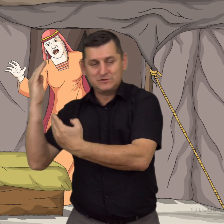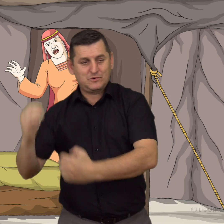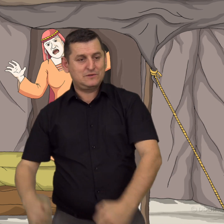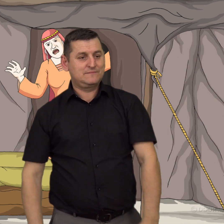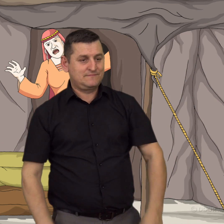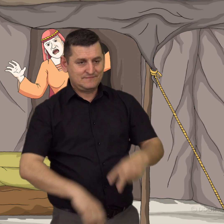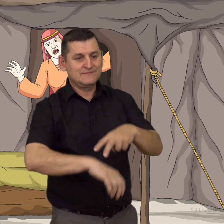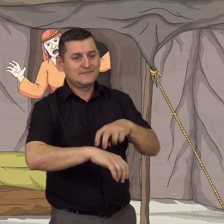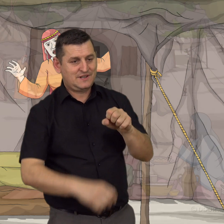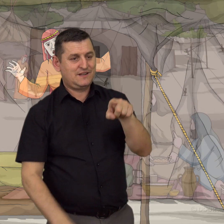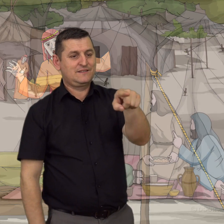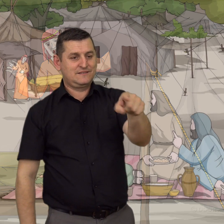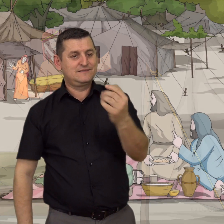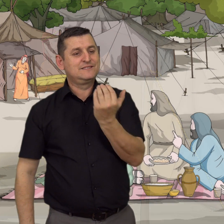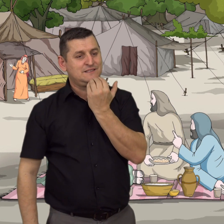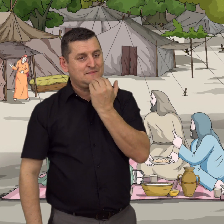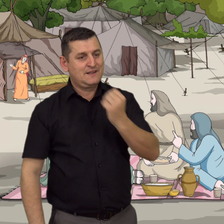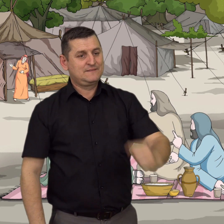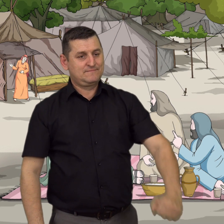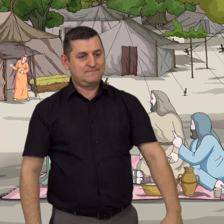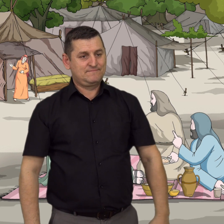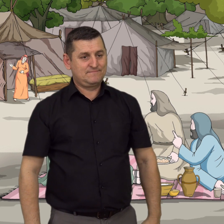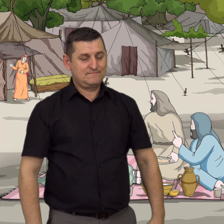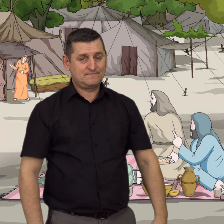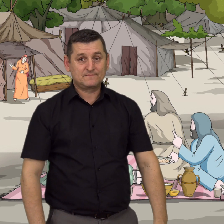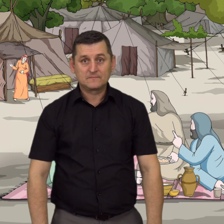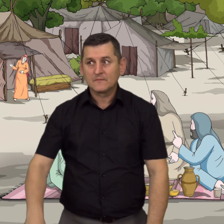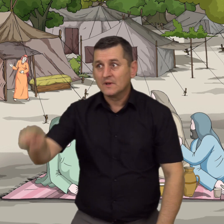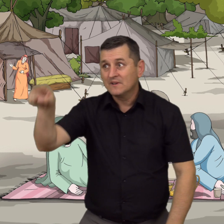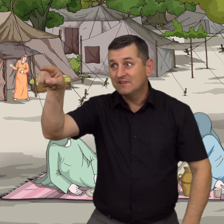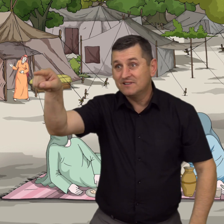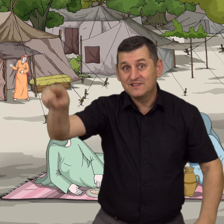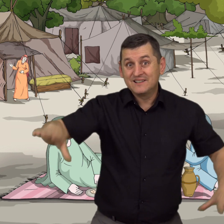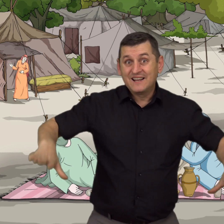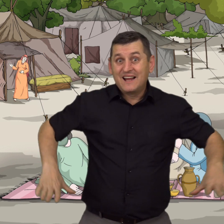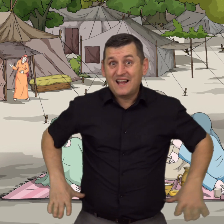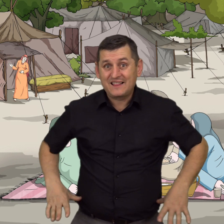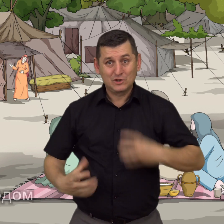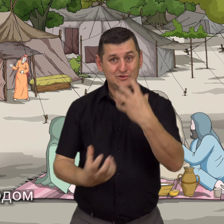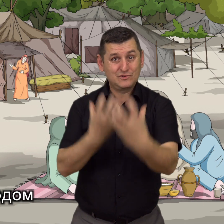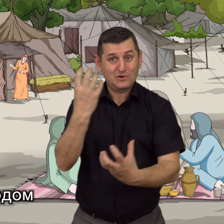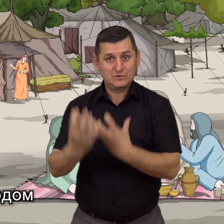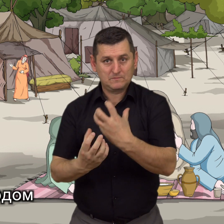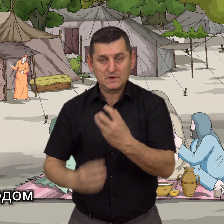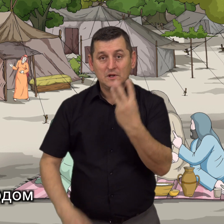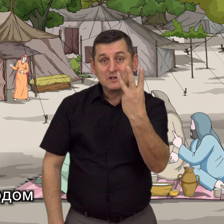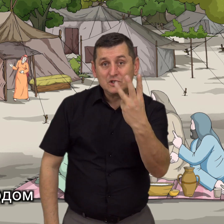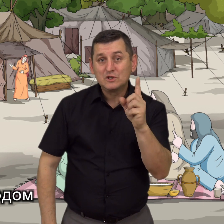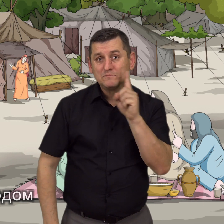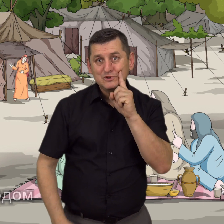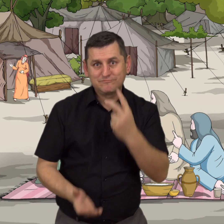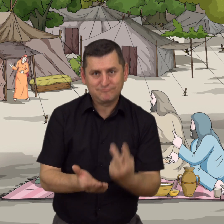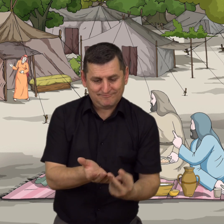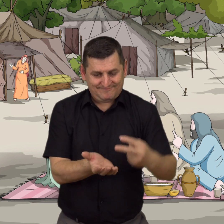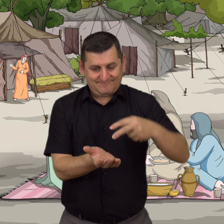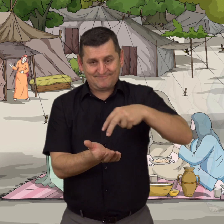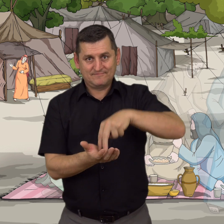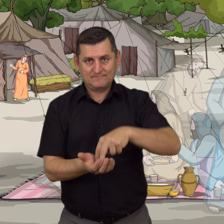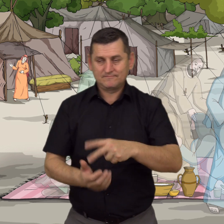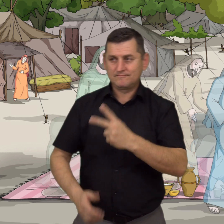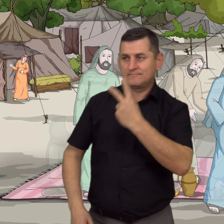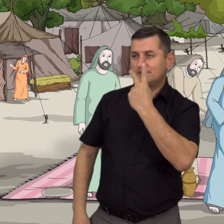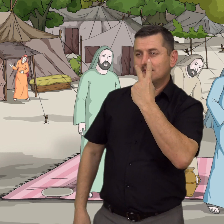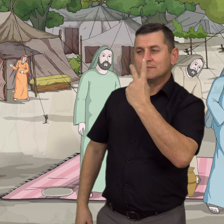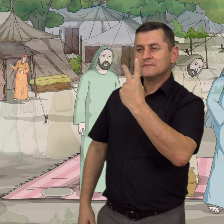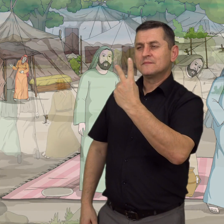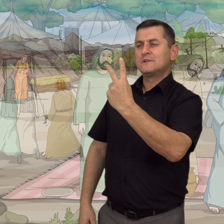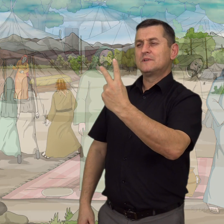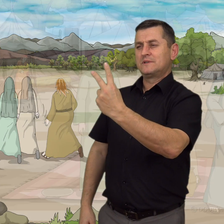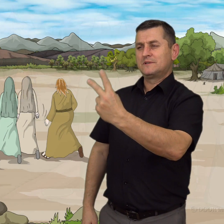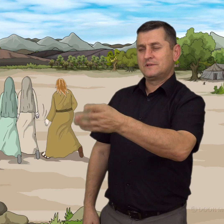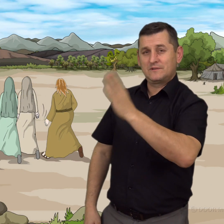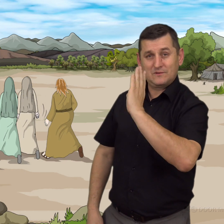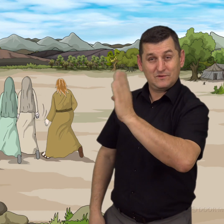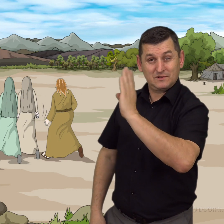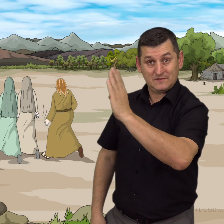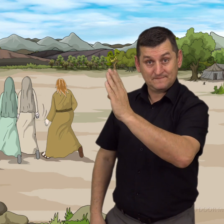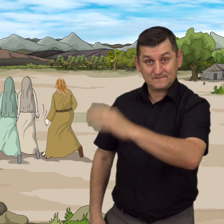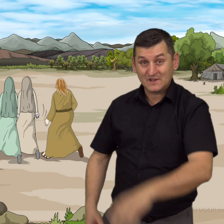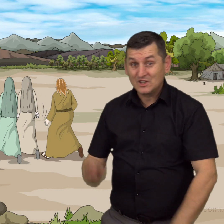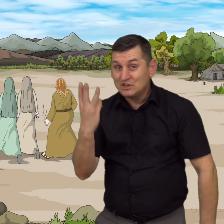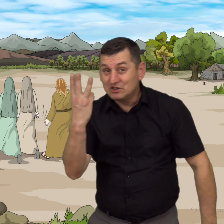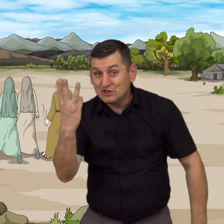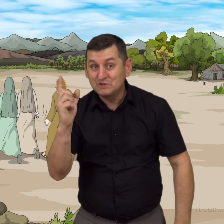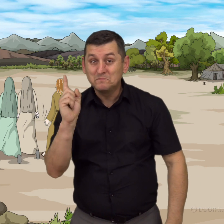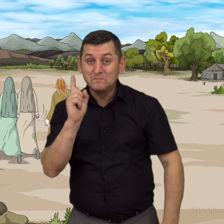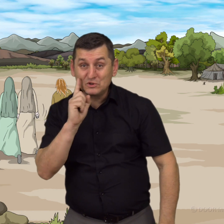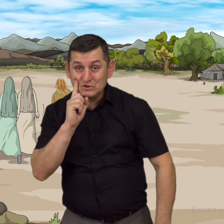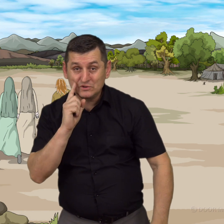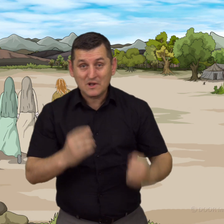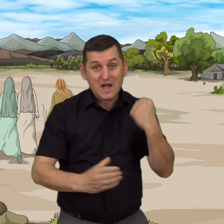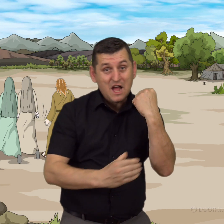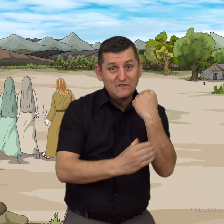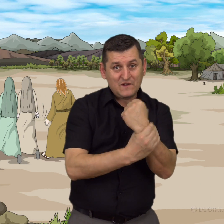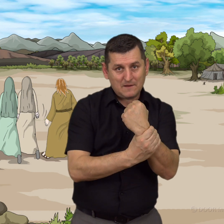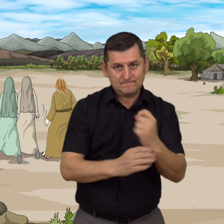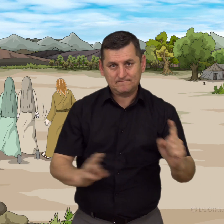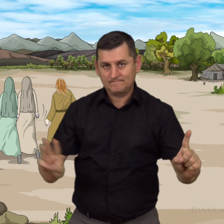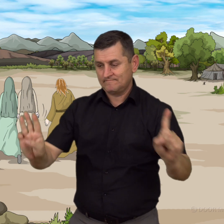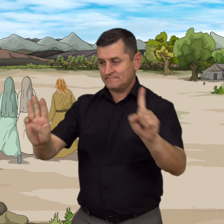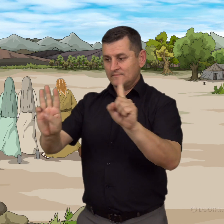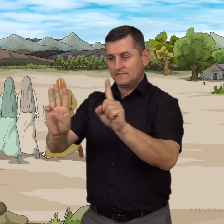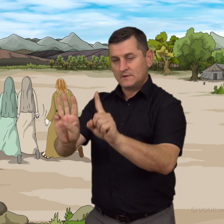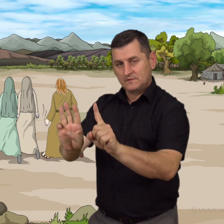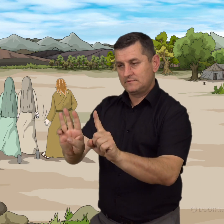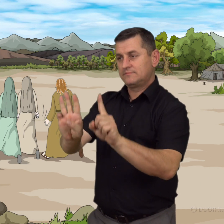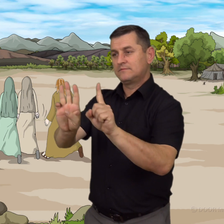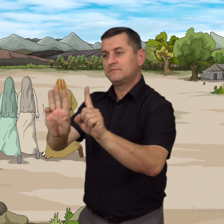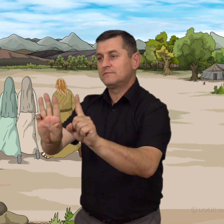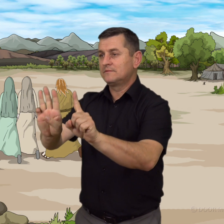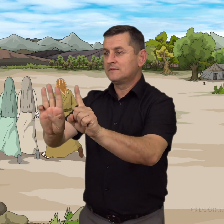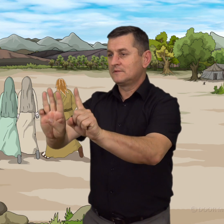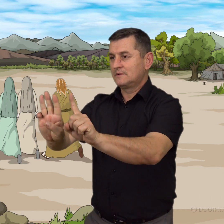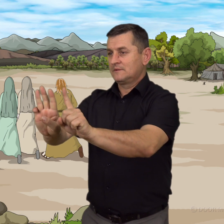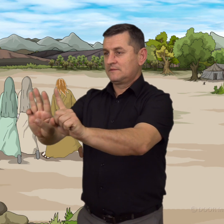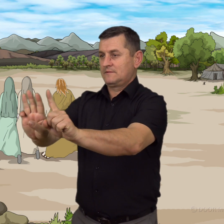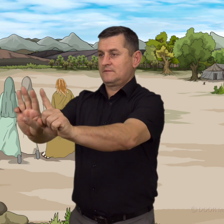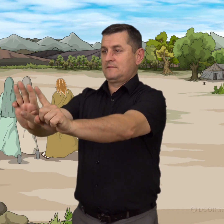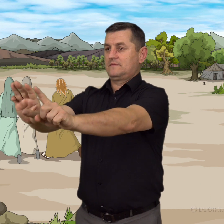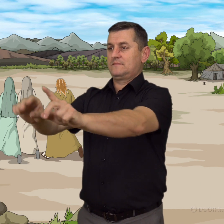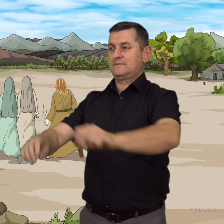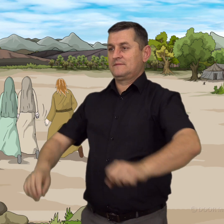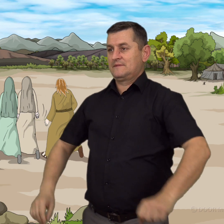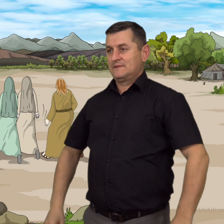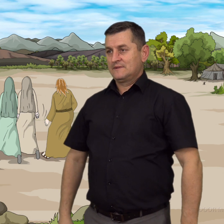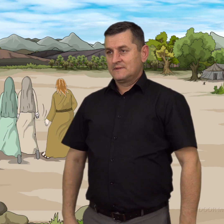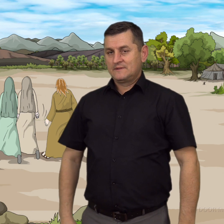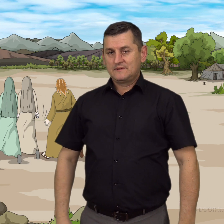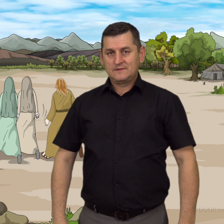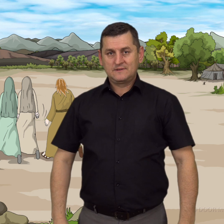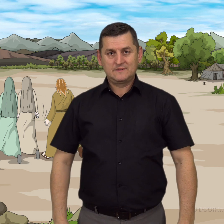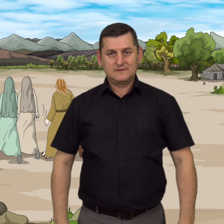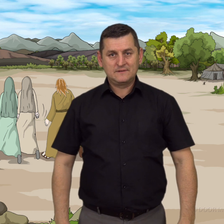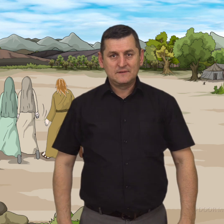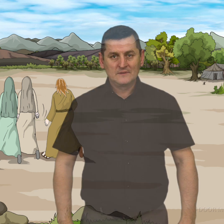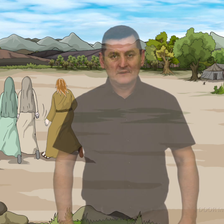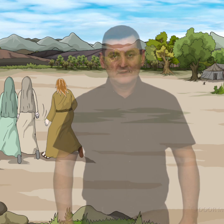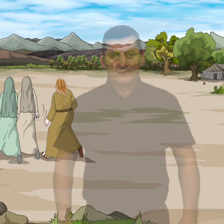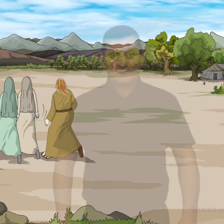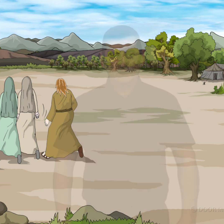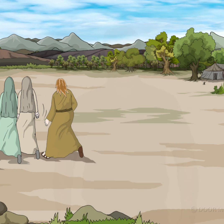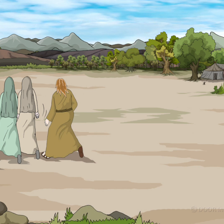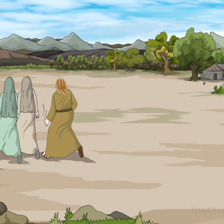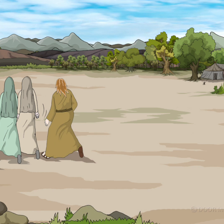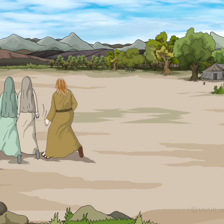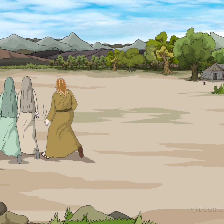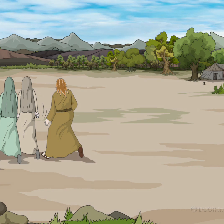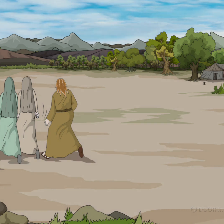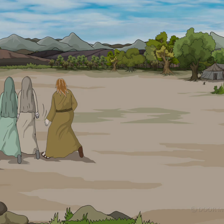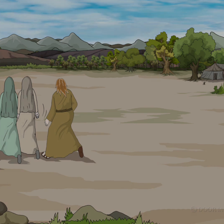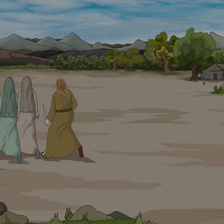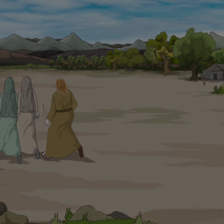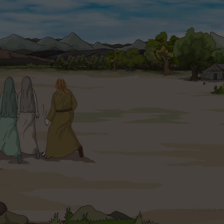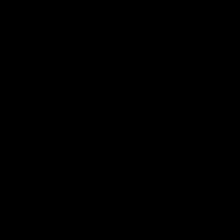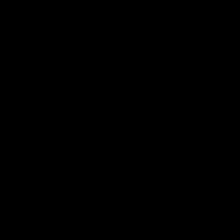“No,” replied the LORD, “but you did laugh.”